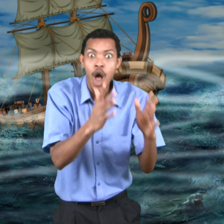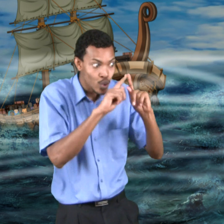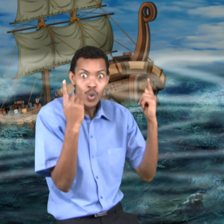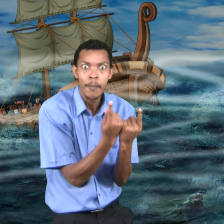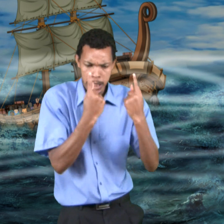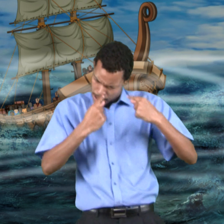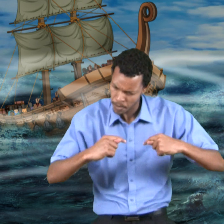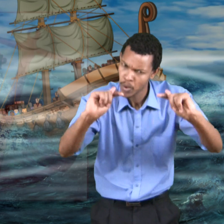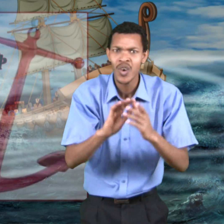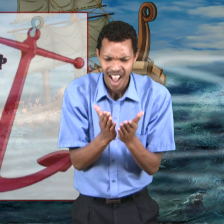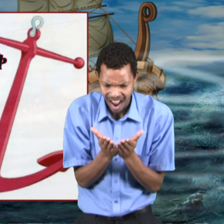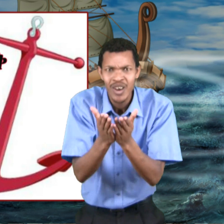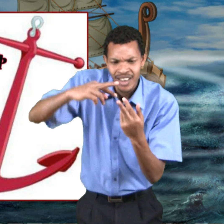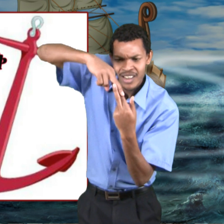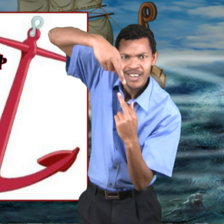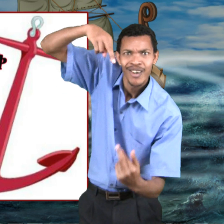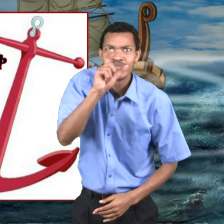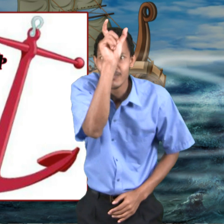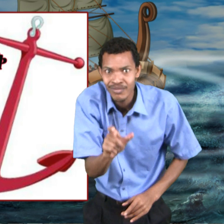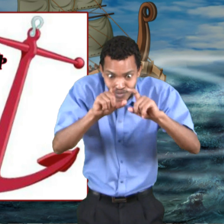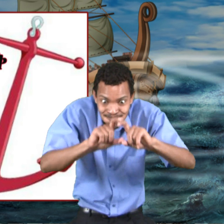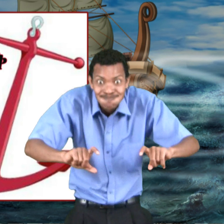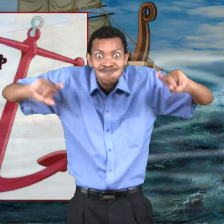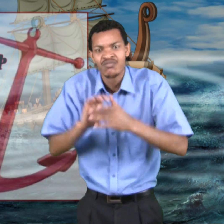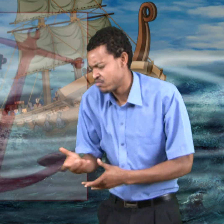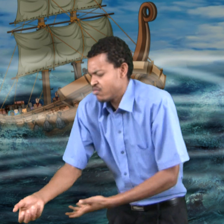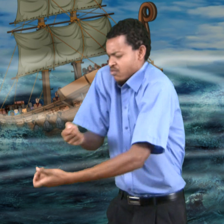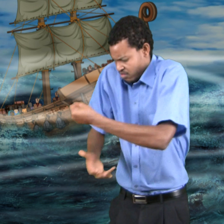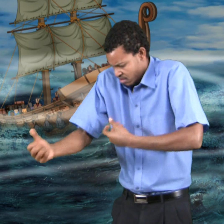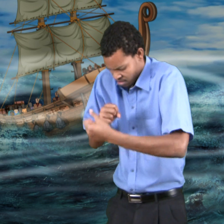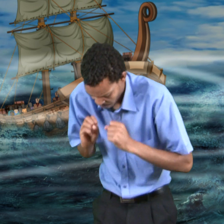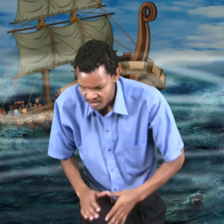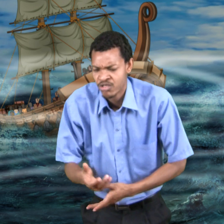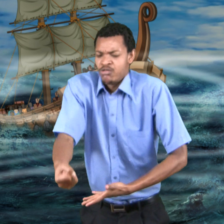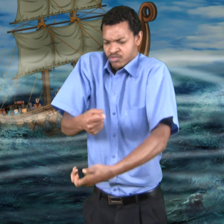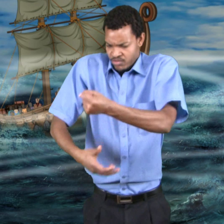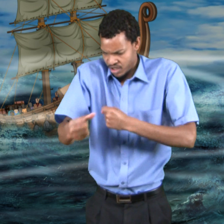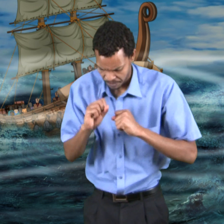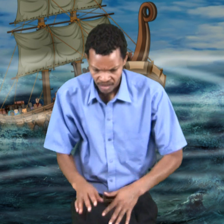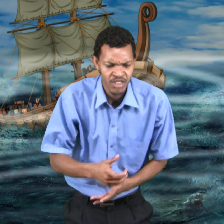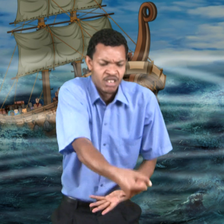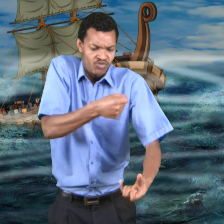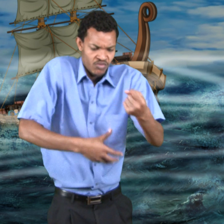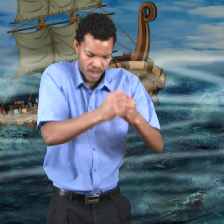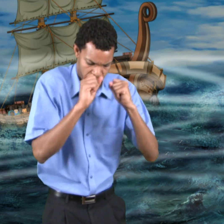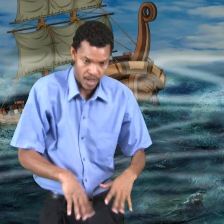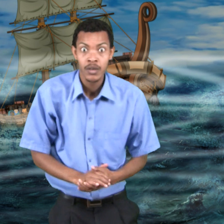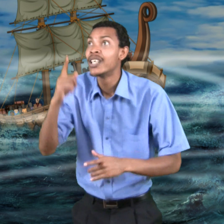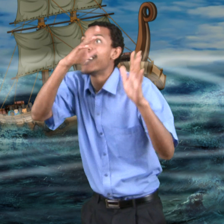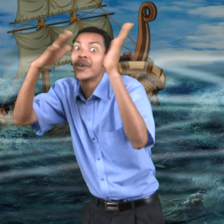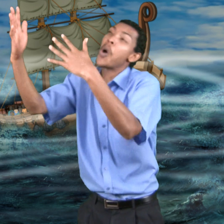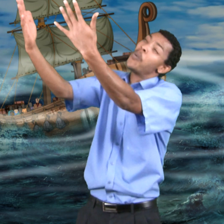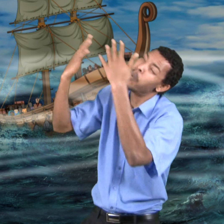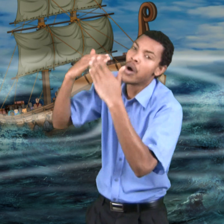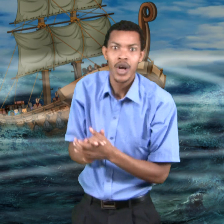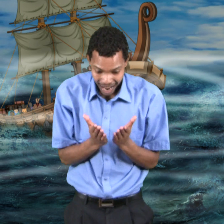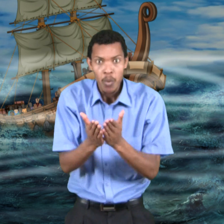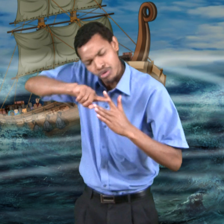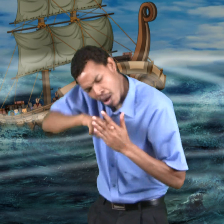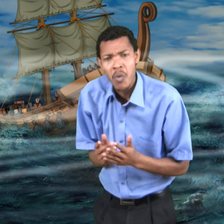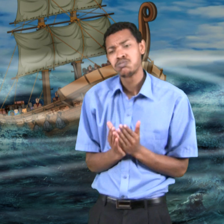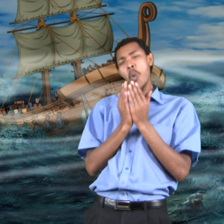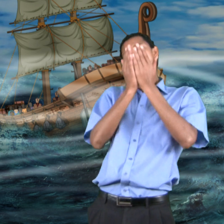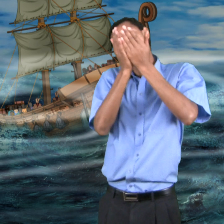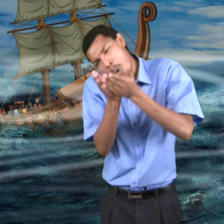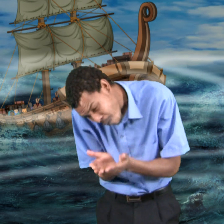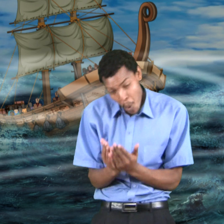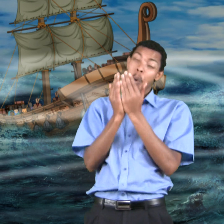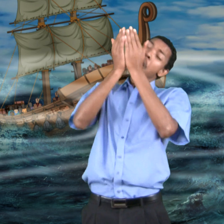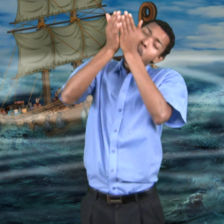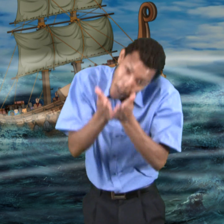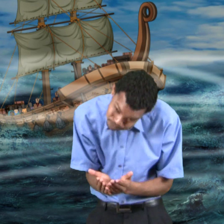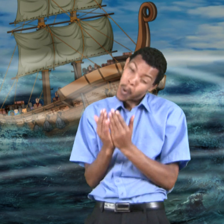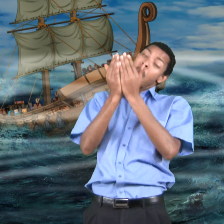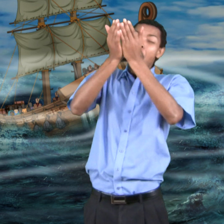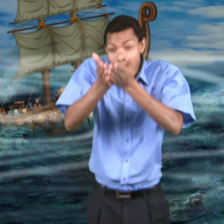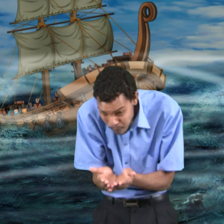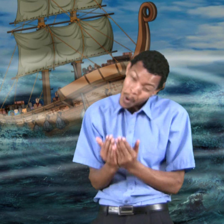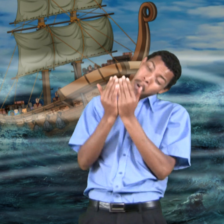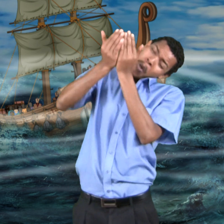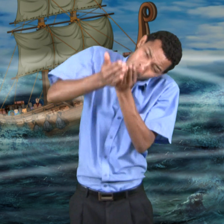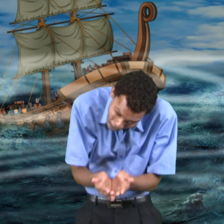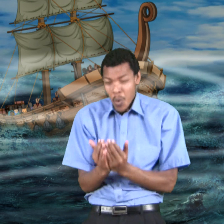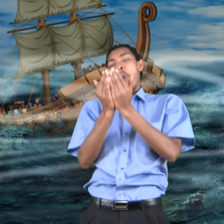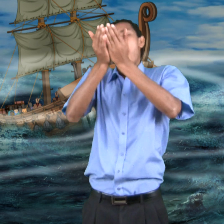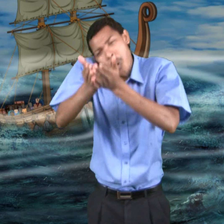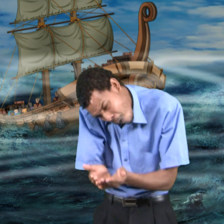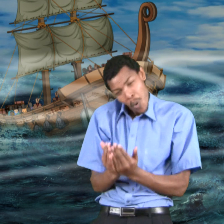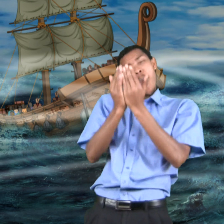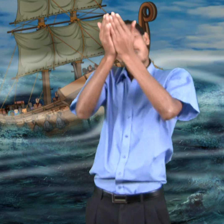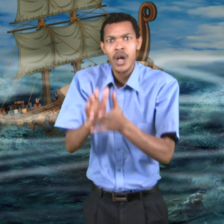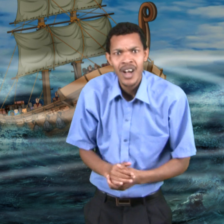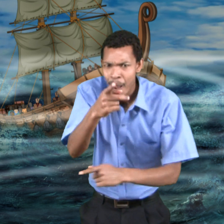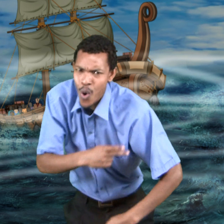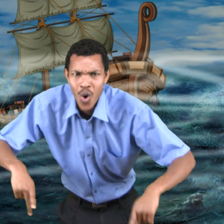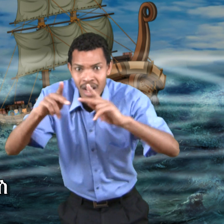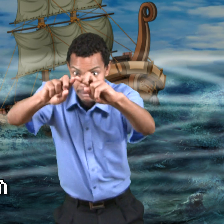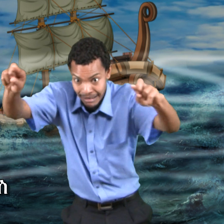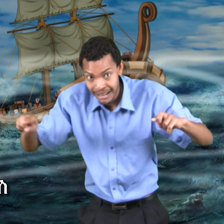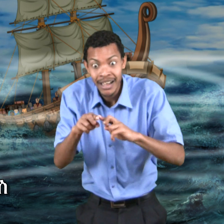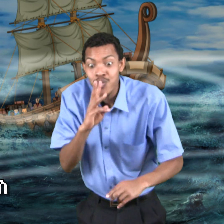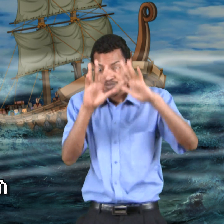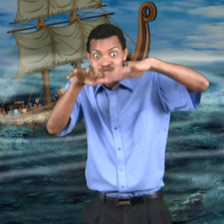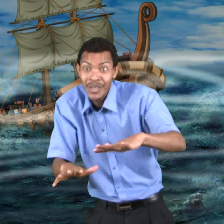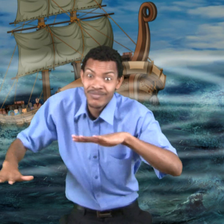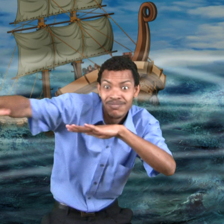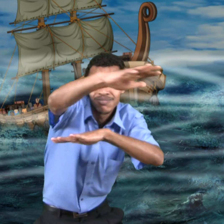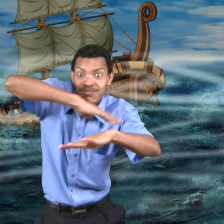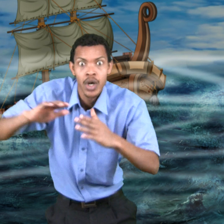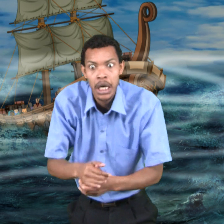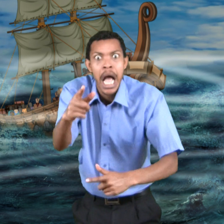So they weighed anchor and sailed along, hugging the coast of Crete.